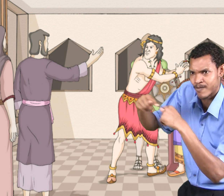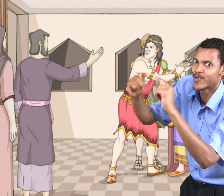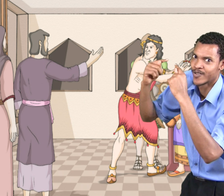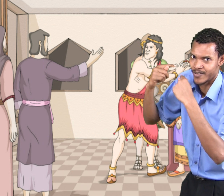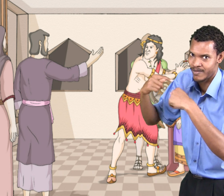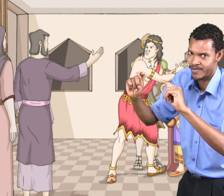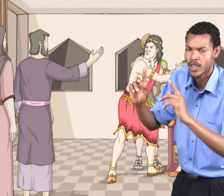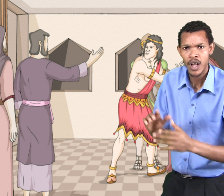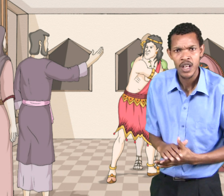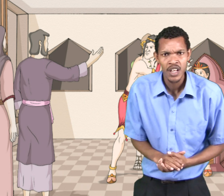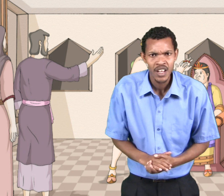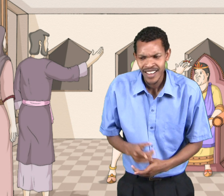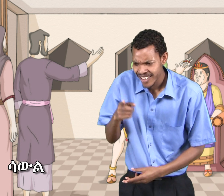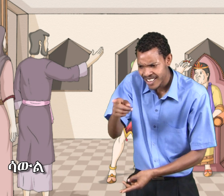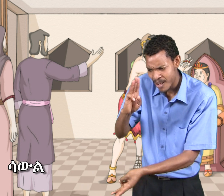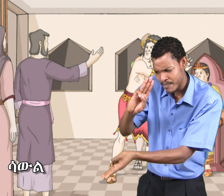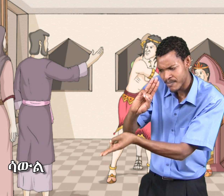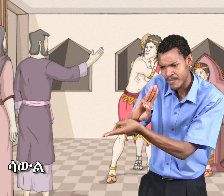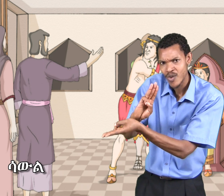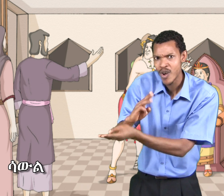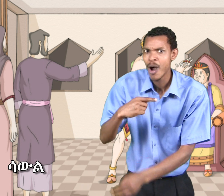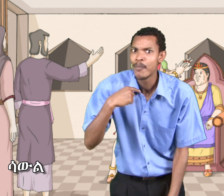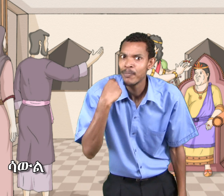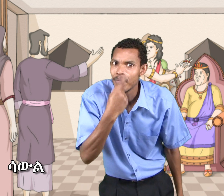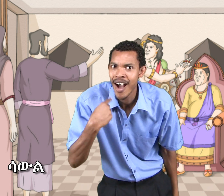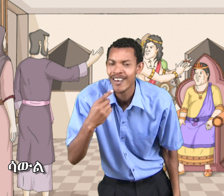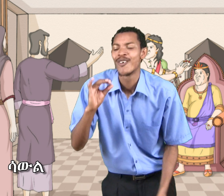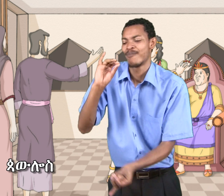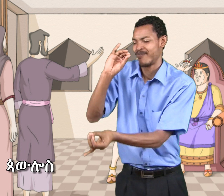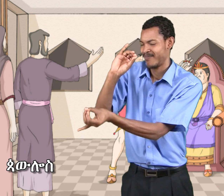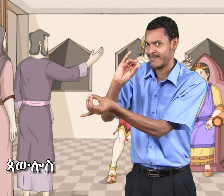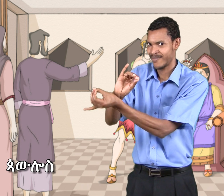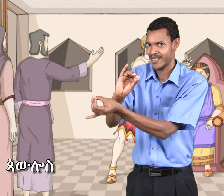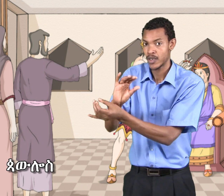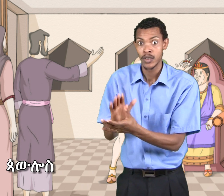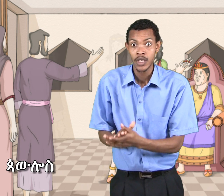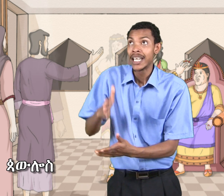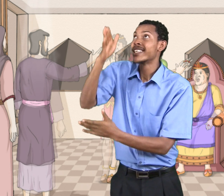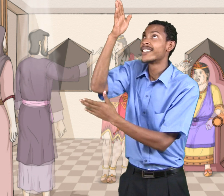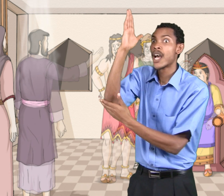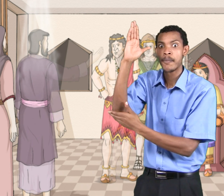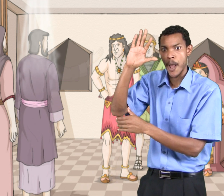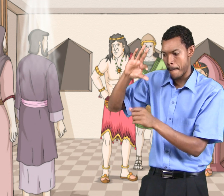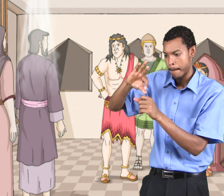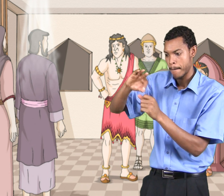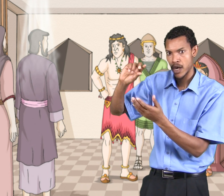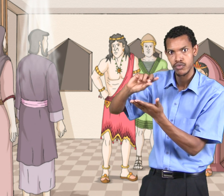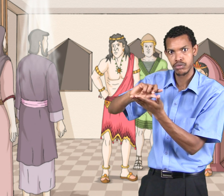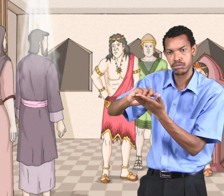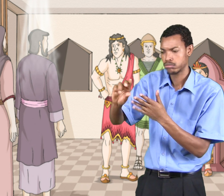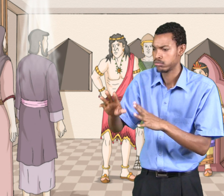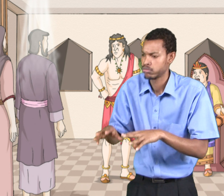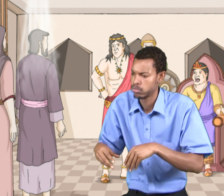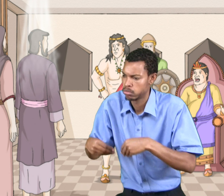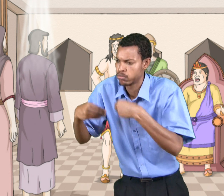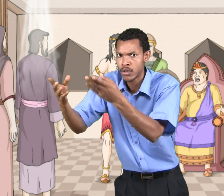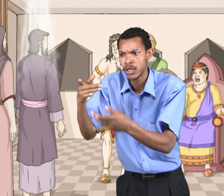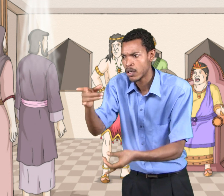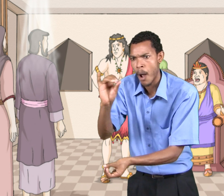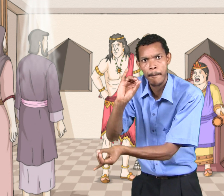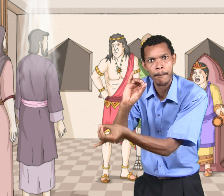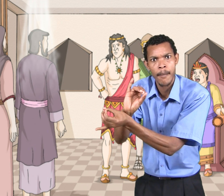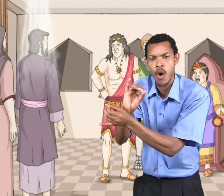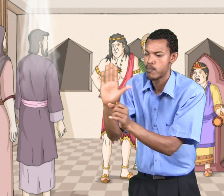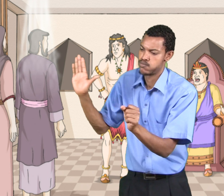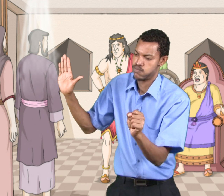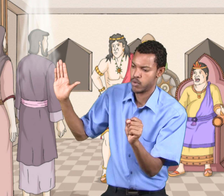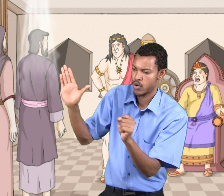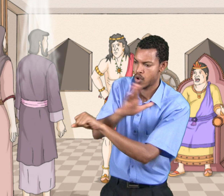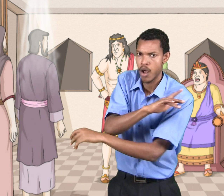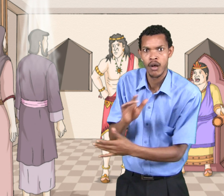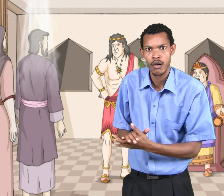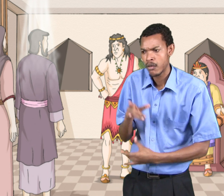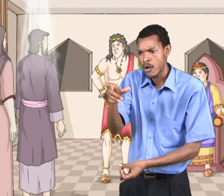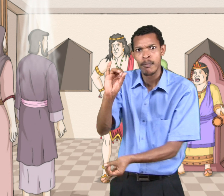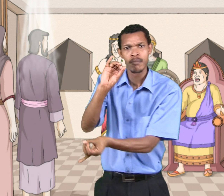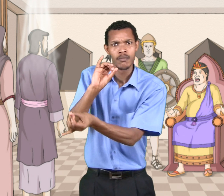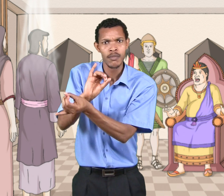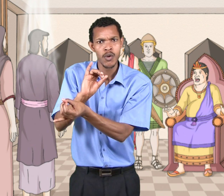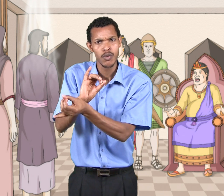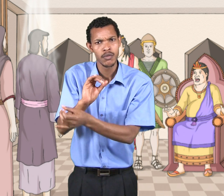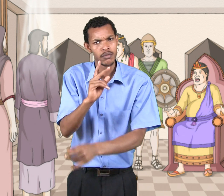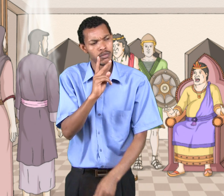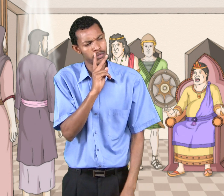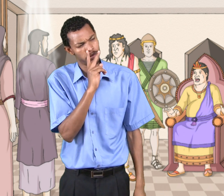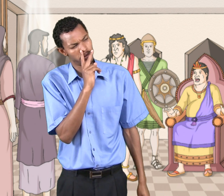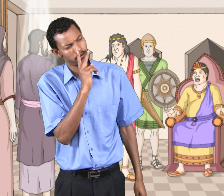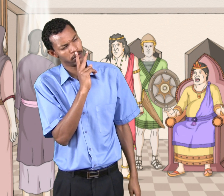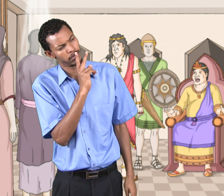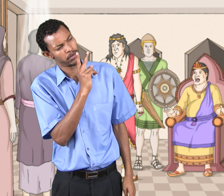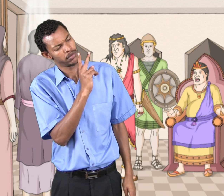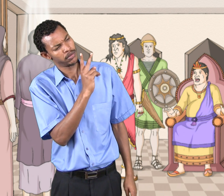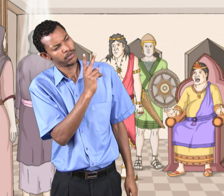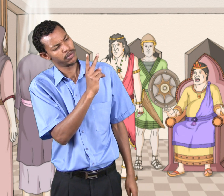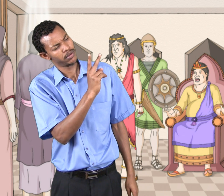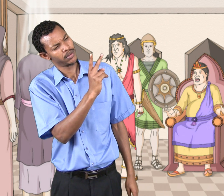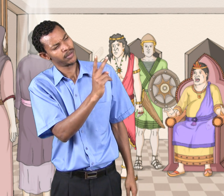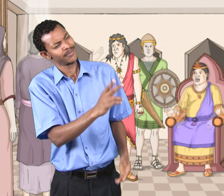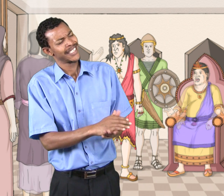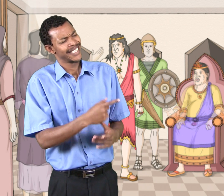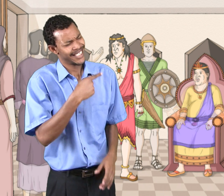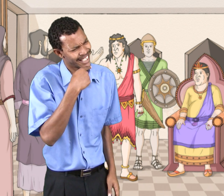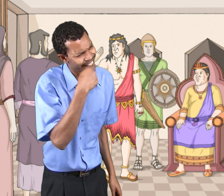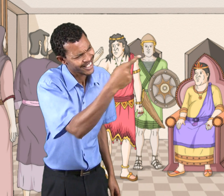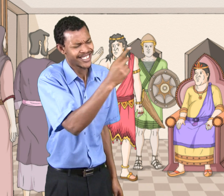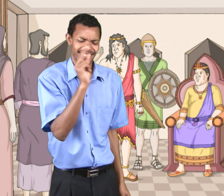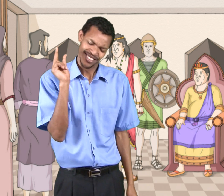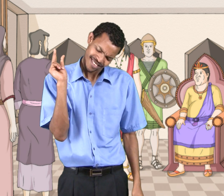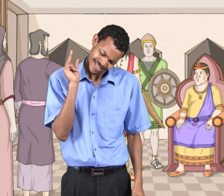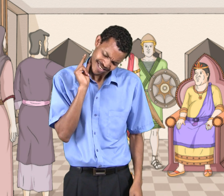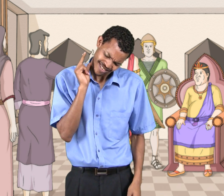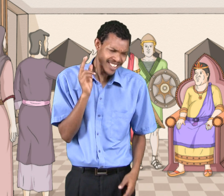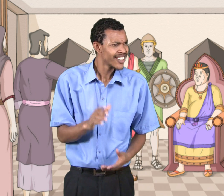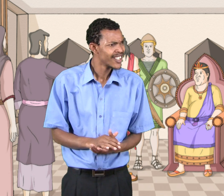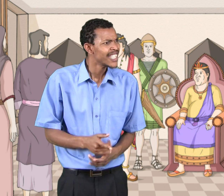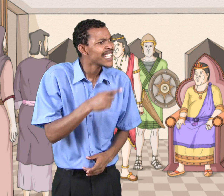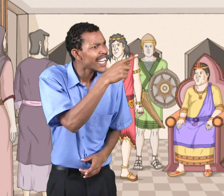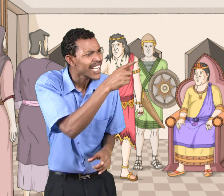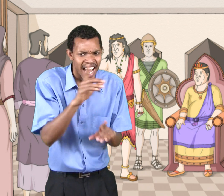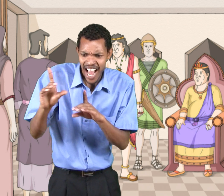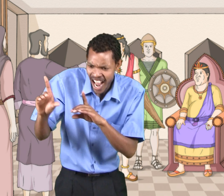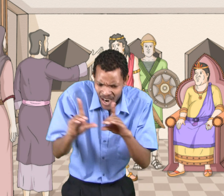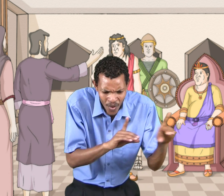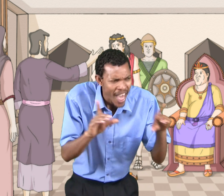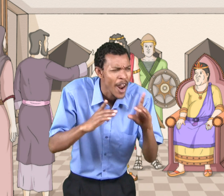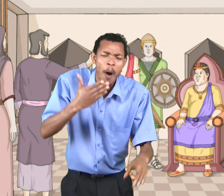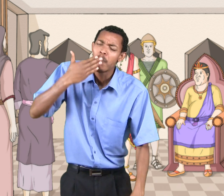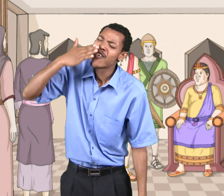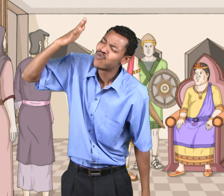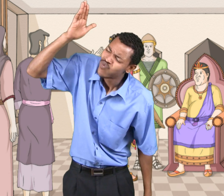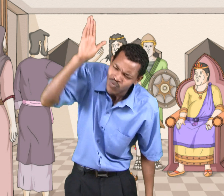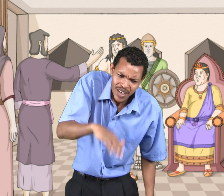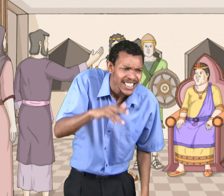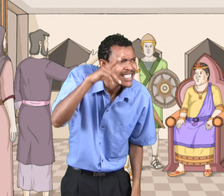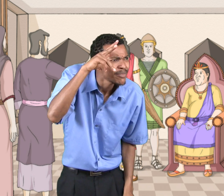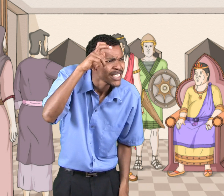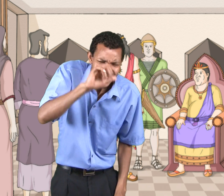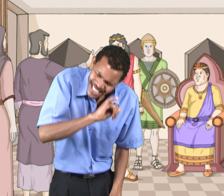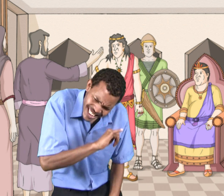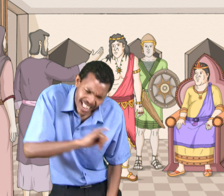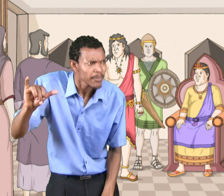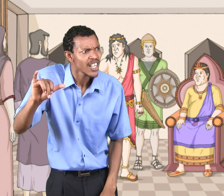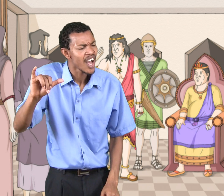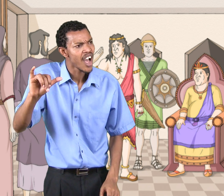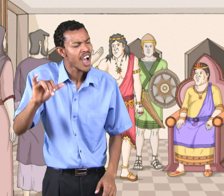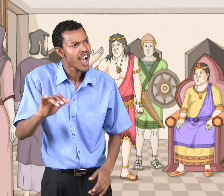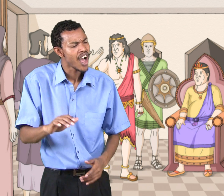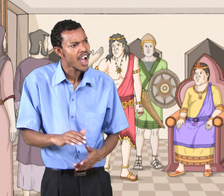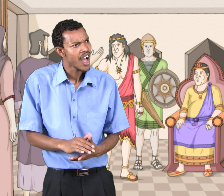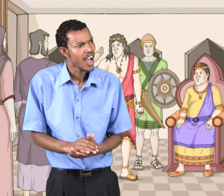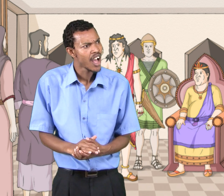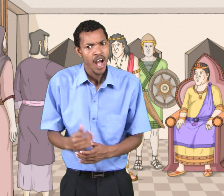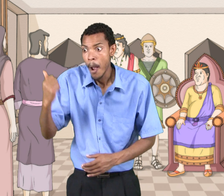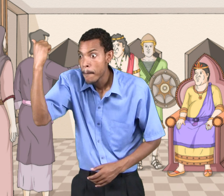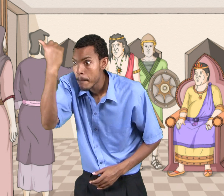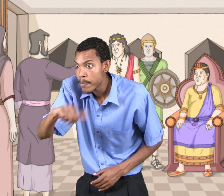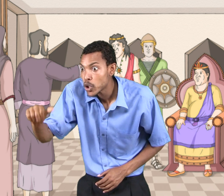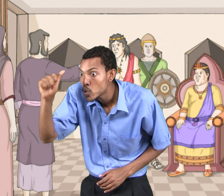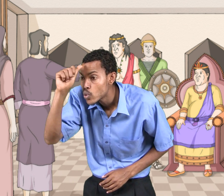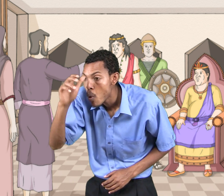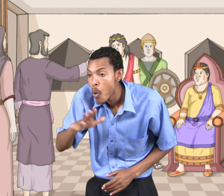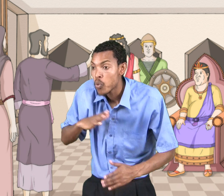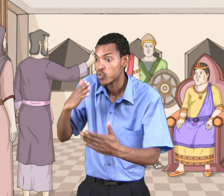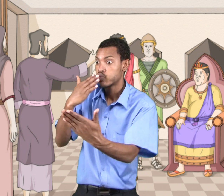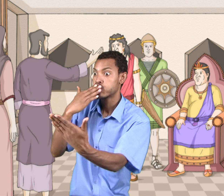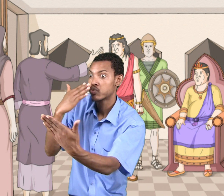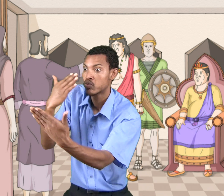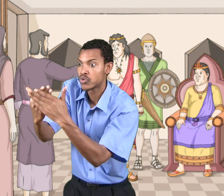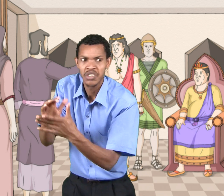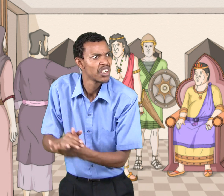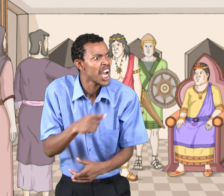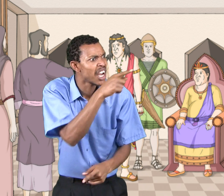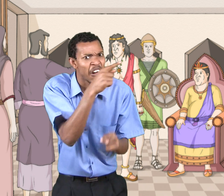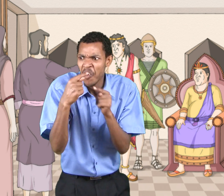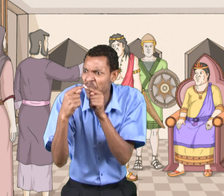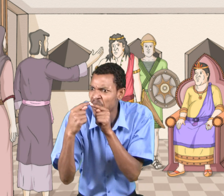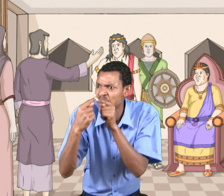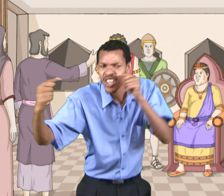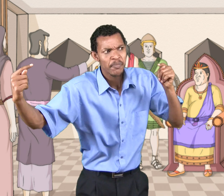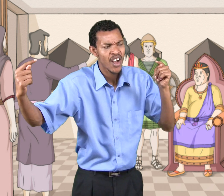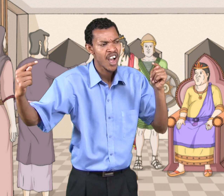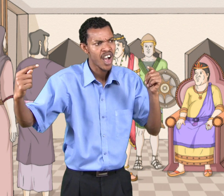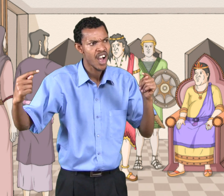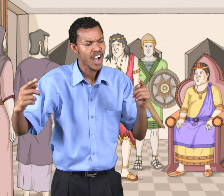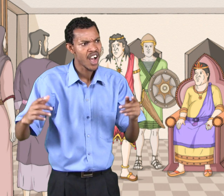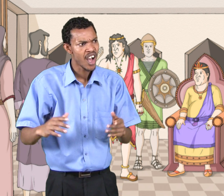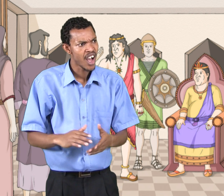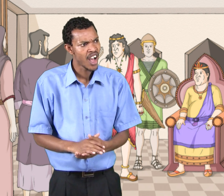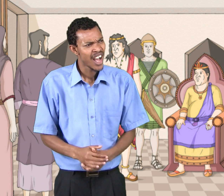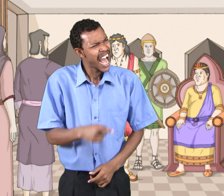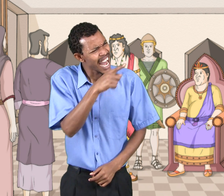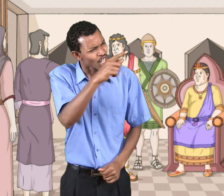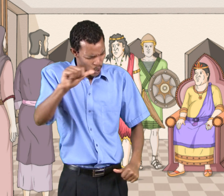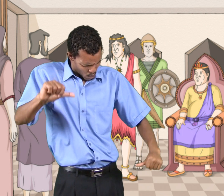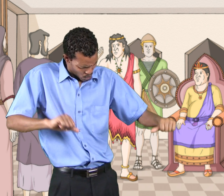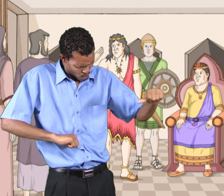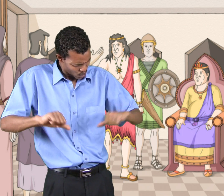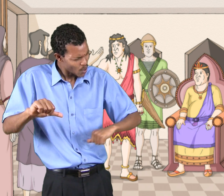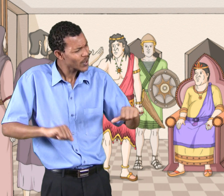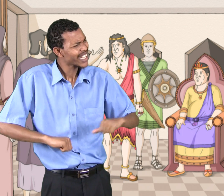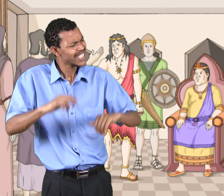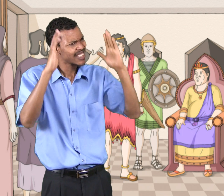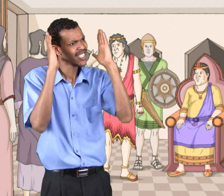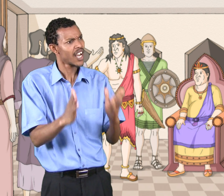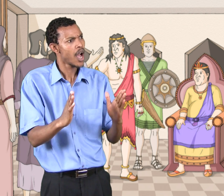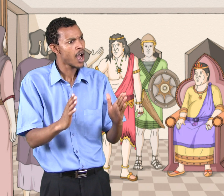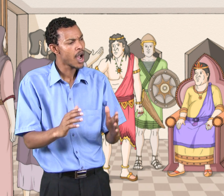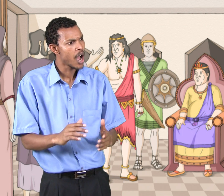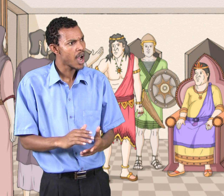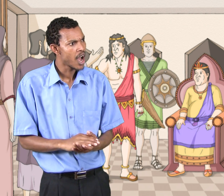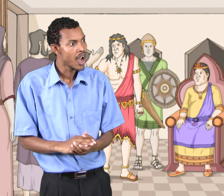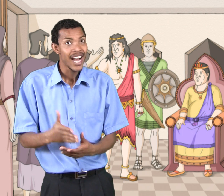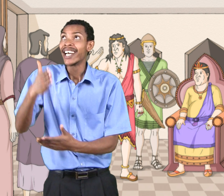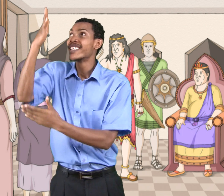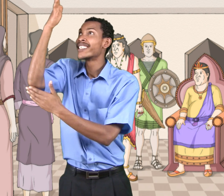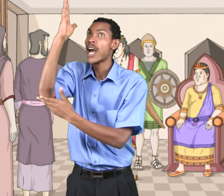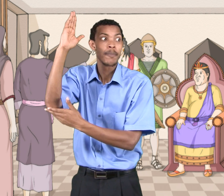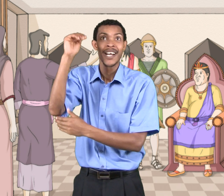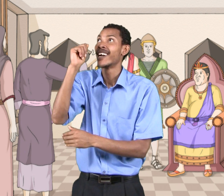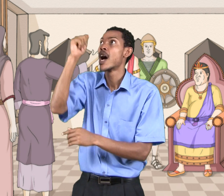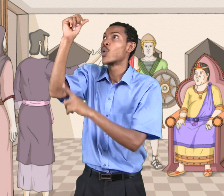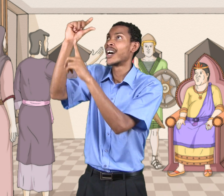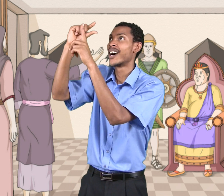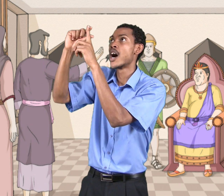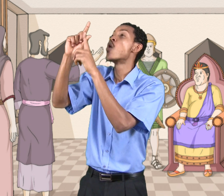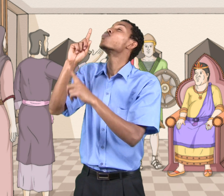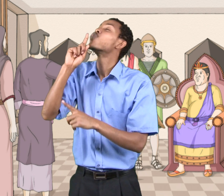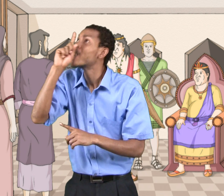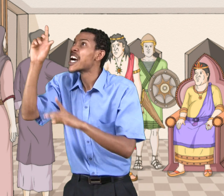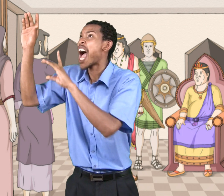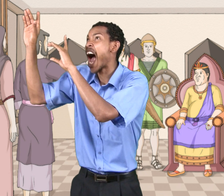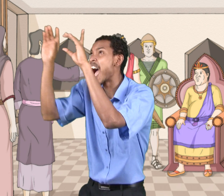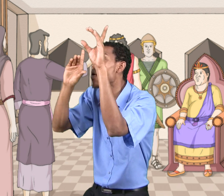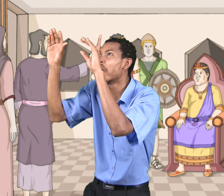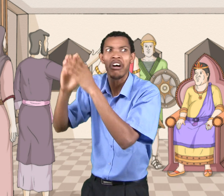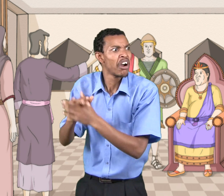Then Saul, who was also called Paul, filled with the Holy Spirit, looked directly at Elymas and said, “O child of the devil and enemy of all righteousness, you are full of all kinds of deceit and trickery!